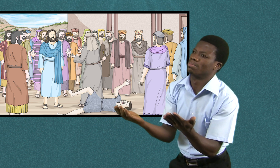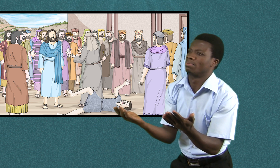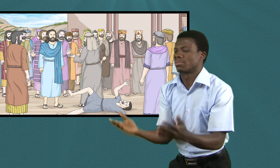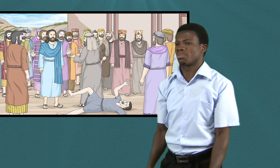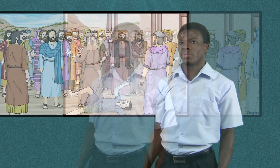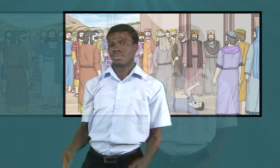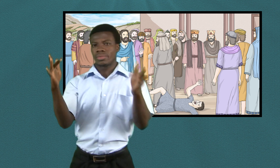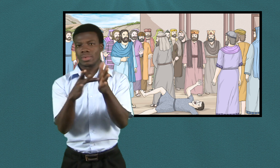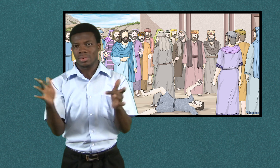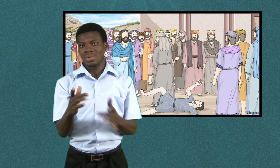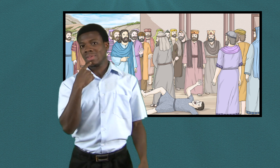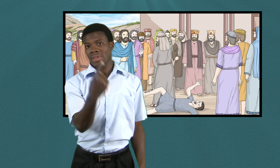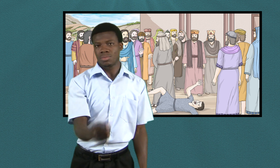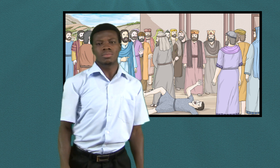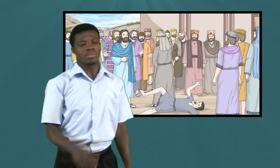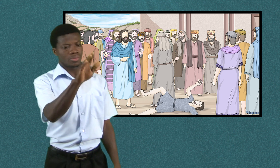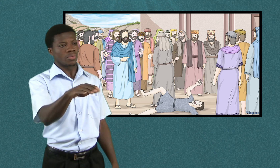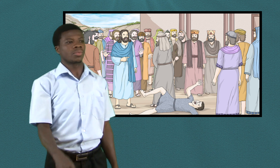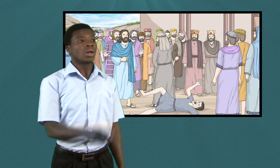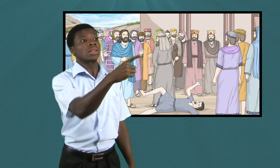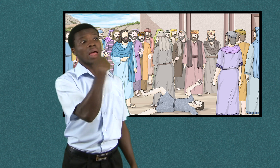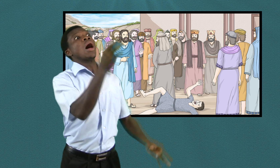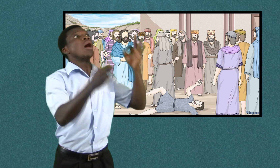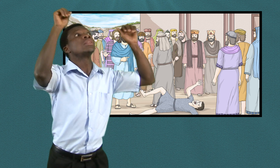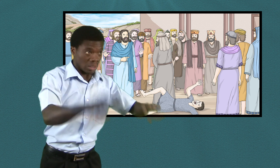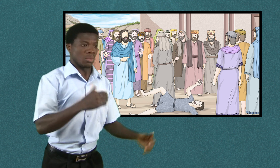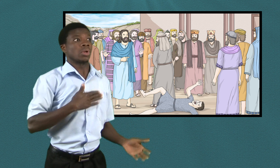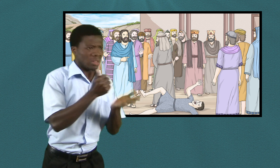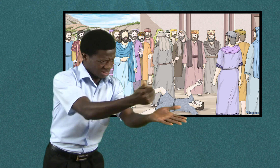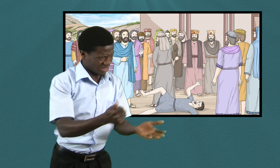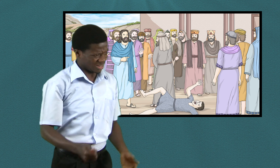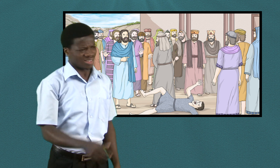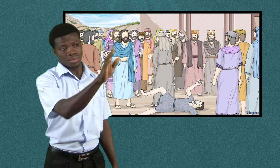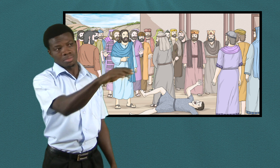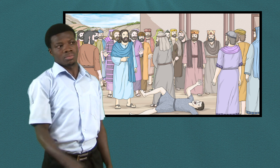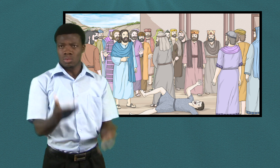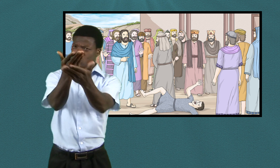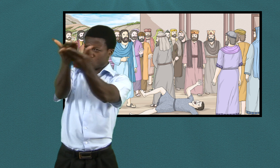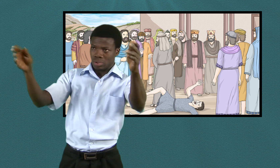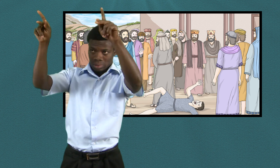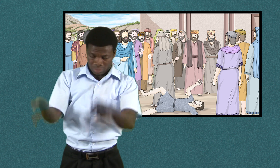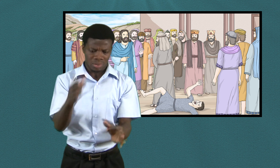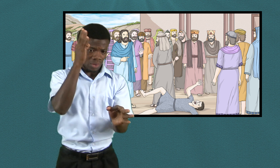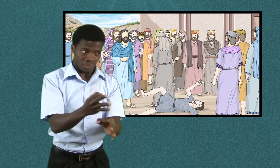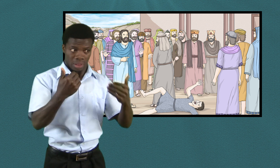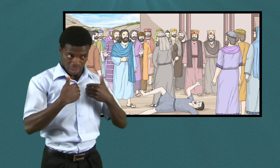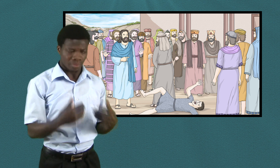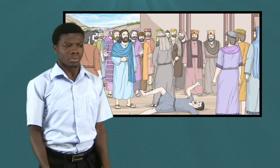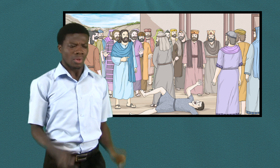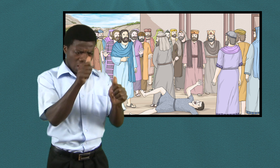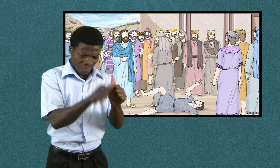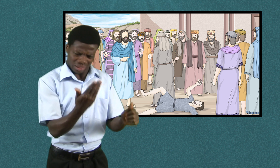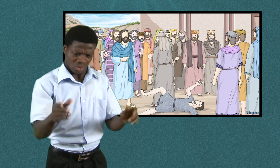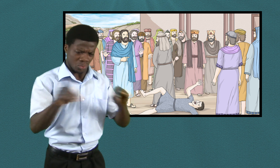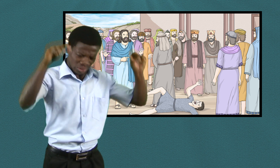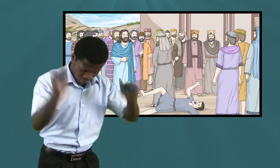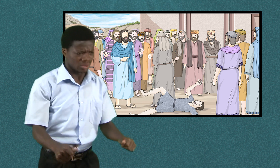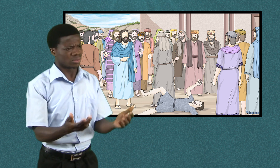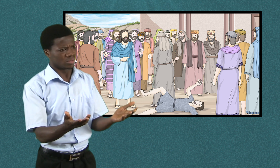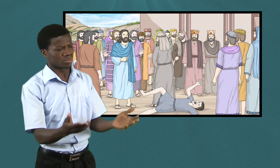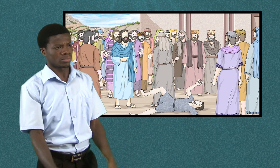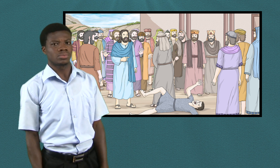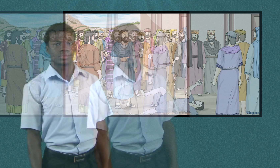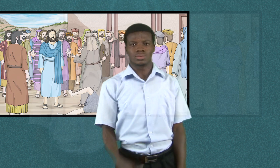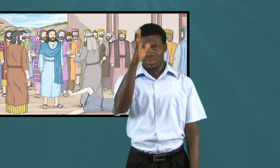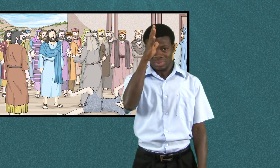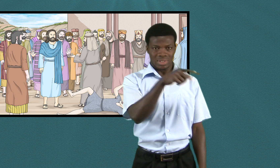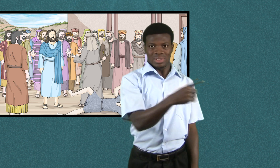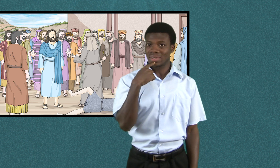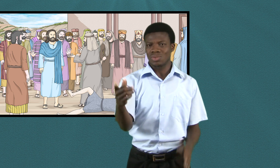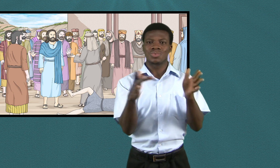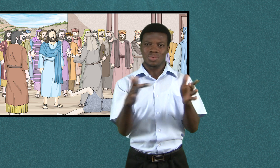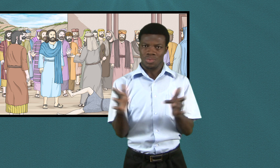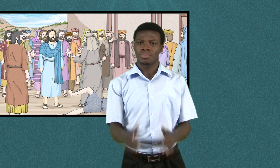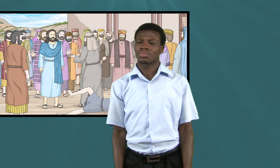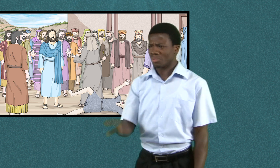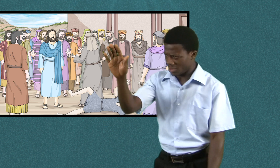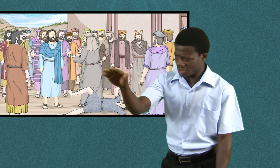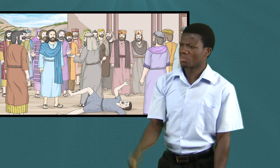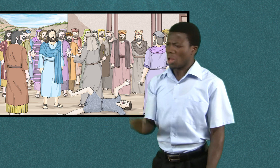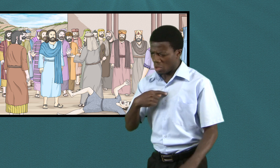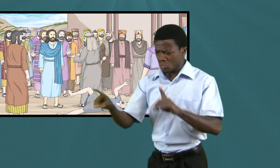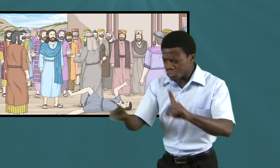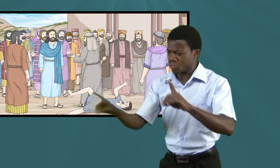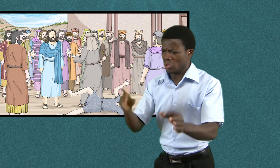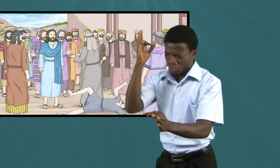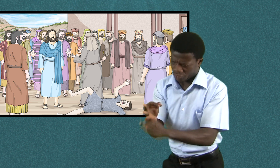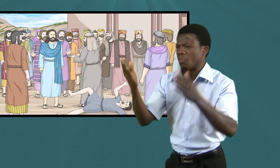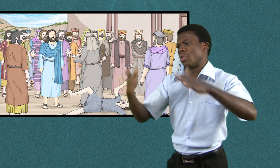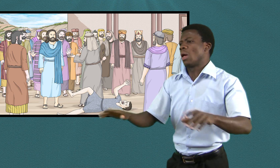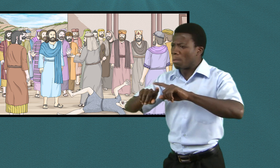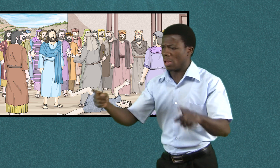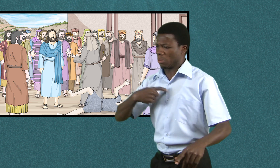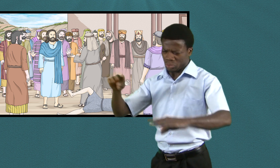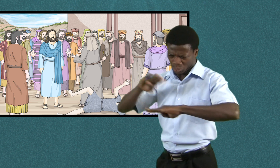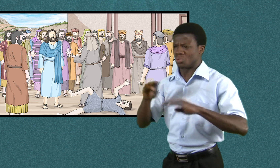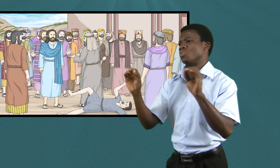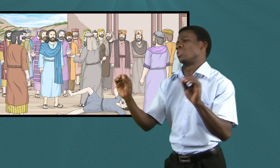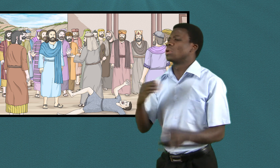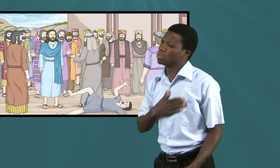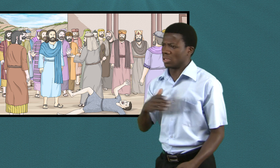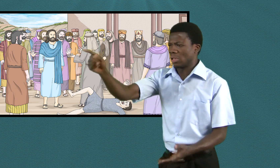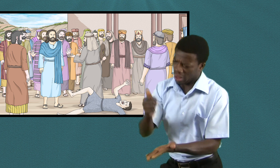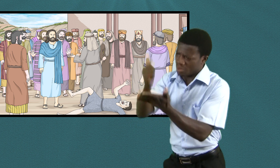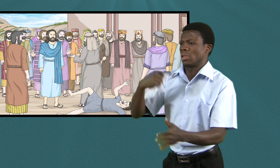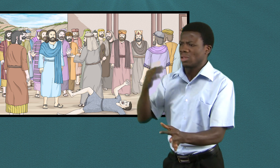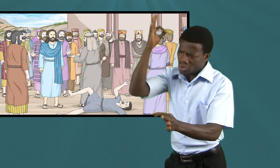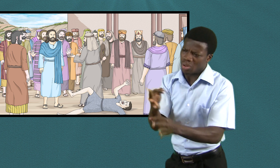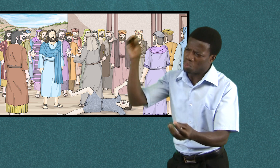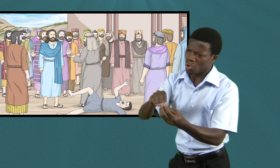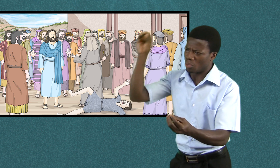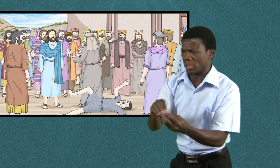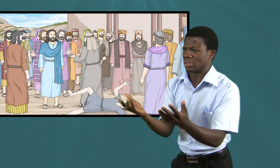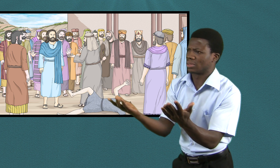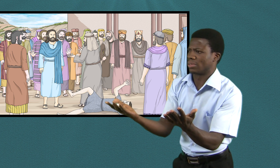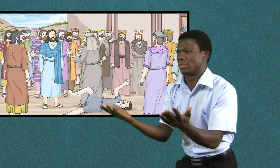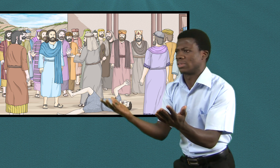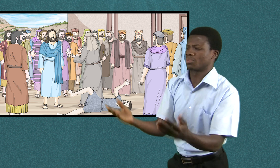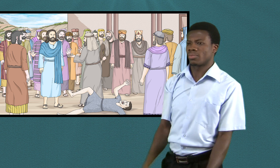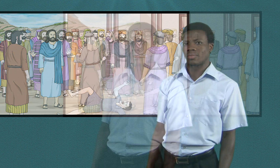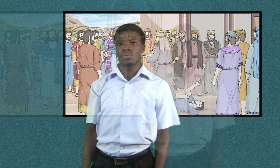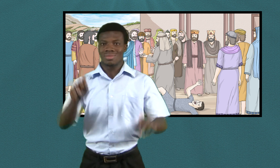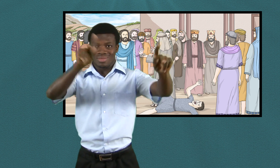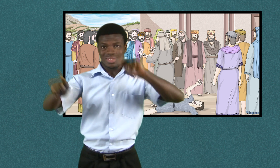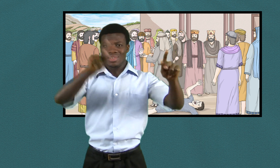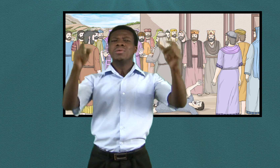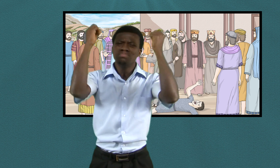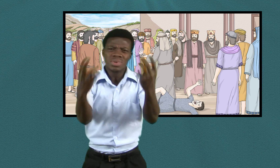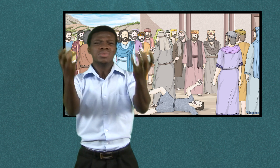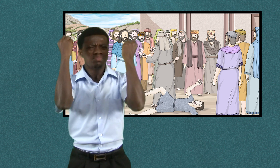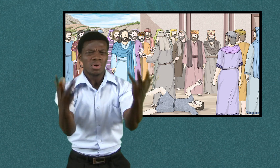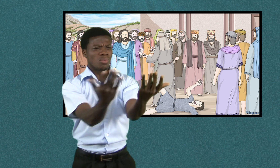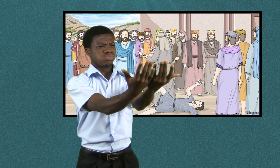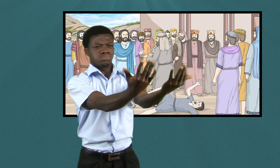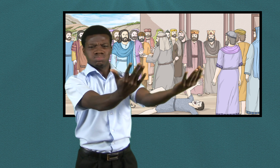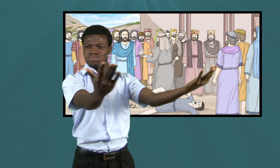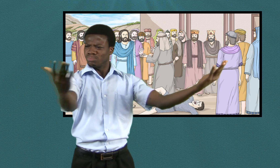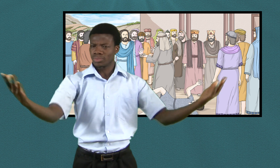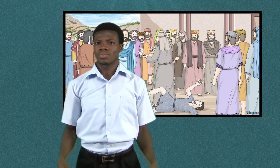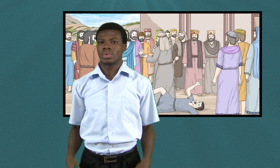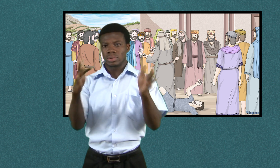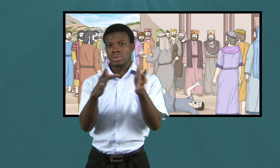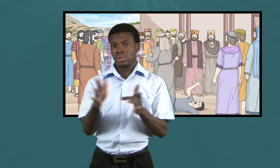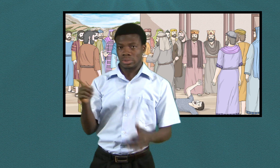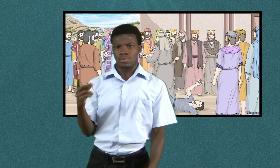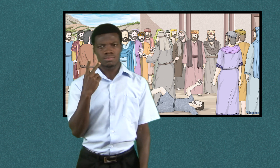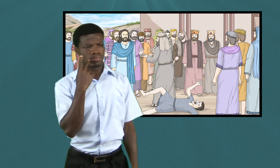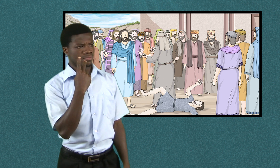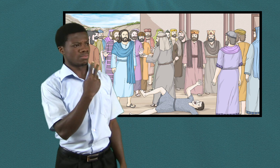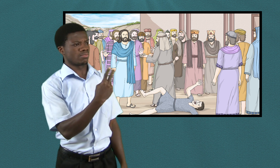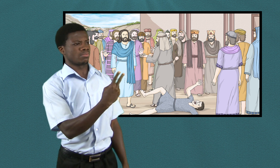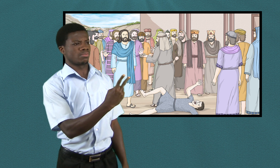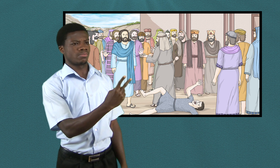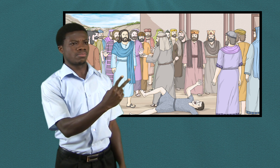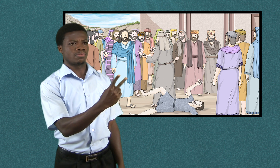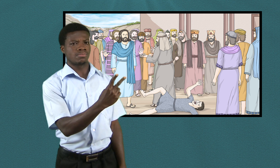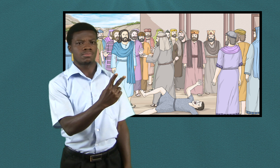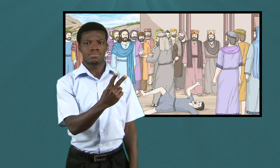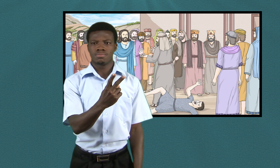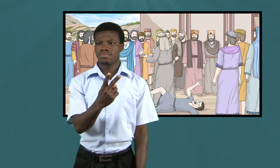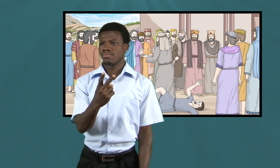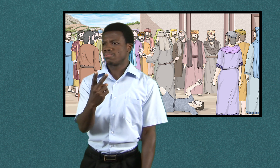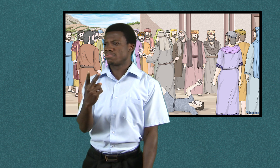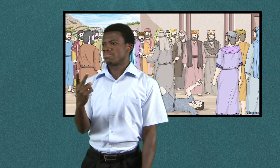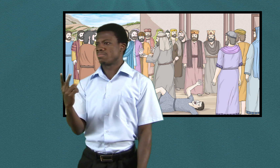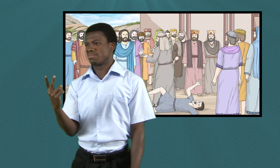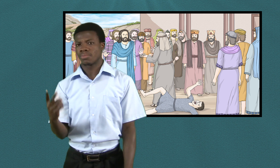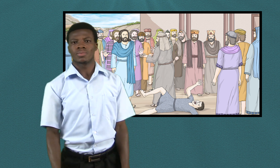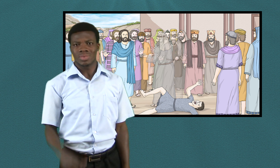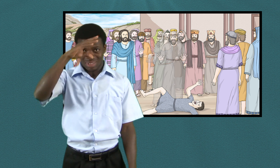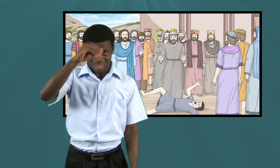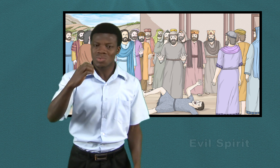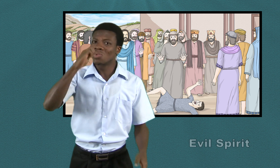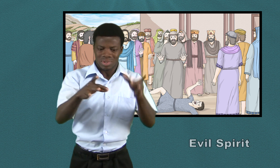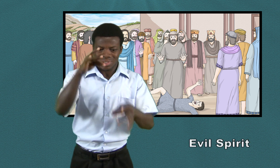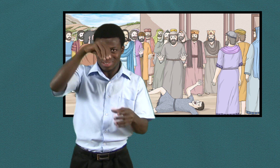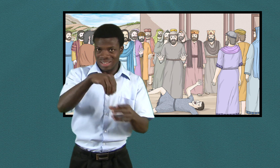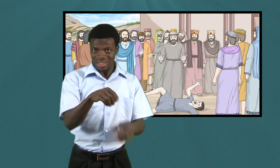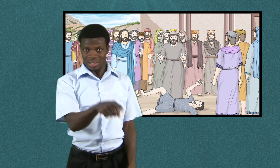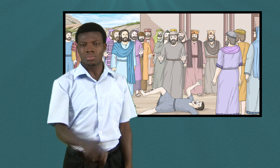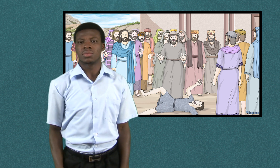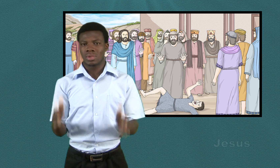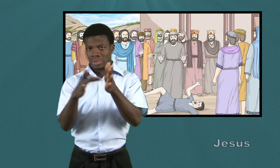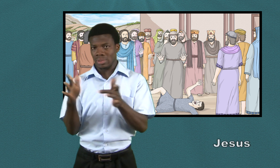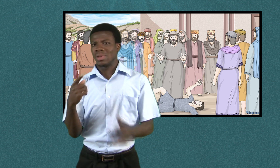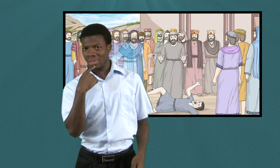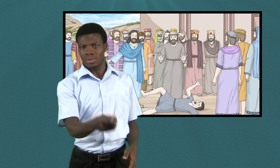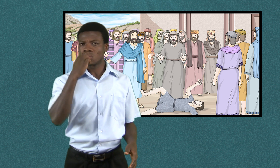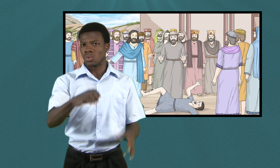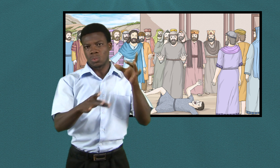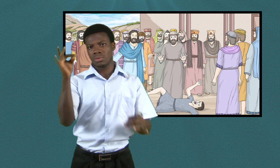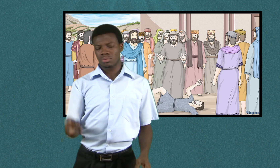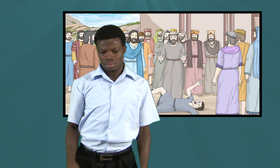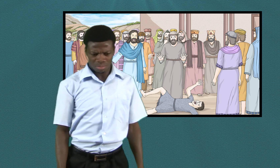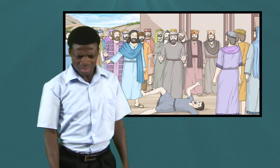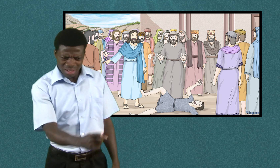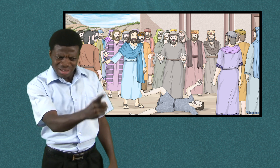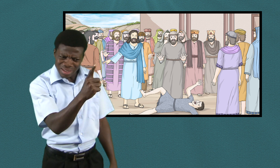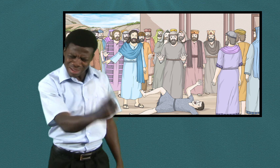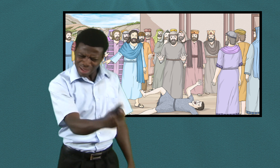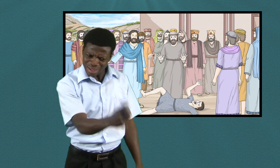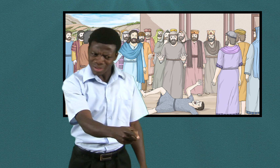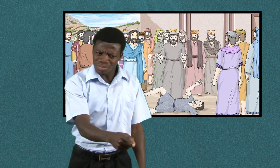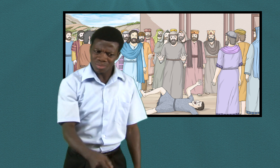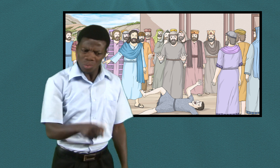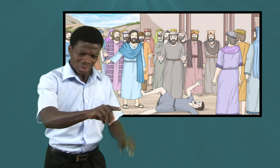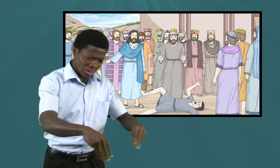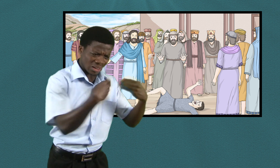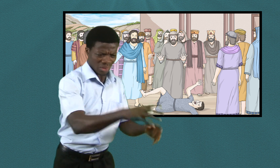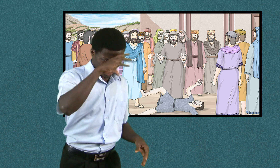“All things are possible to him who believes!” Immediately the boy’s father cried out, “I do believe; help my unbelief!” When Jesus saw that a crowd had come running, He rebuked the unclean spirit.